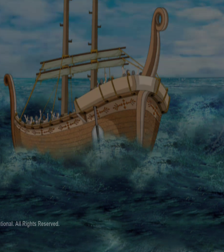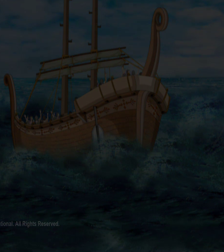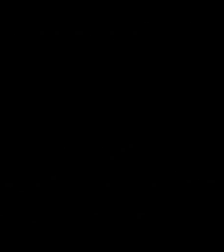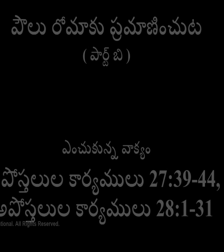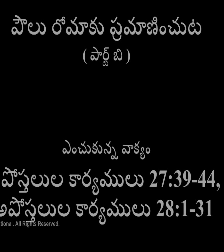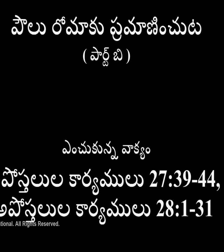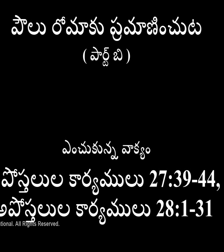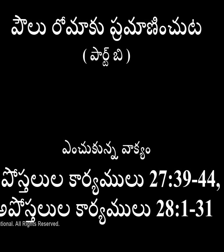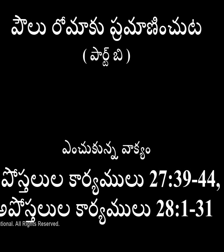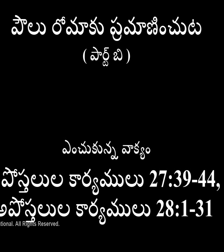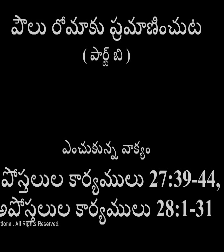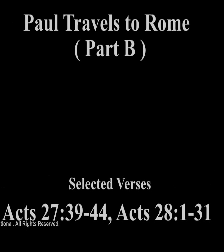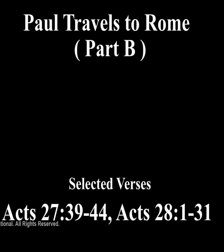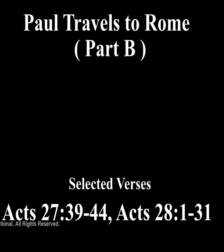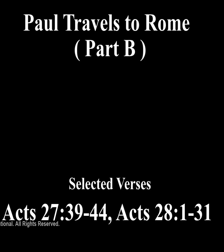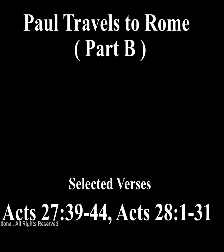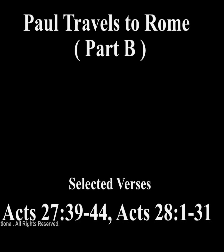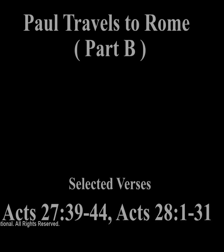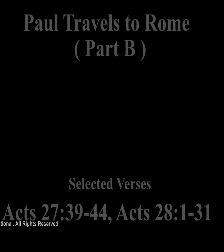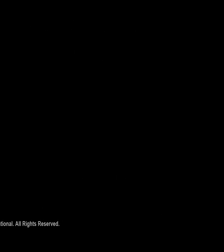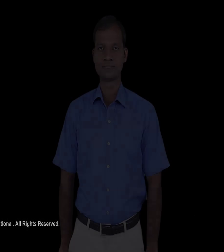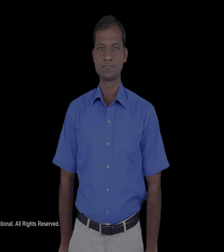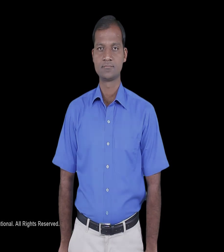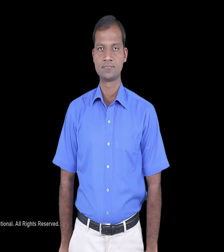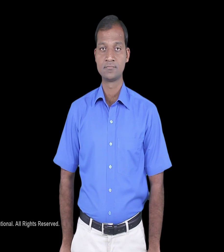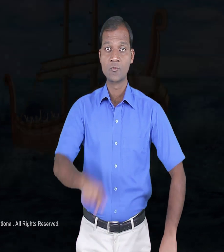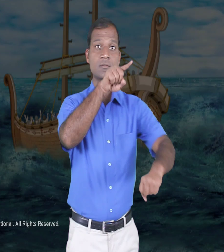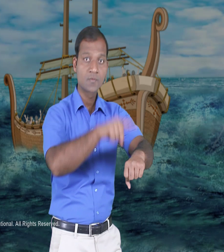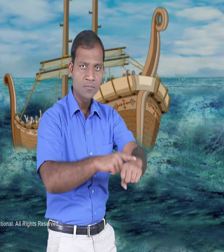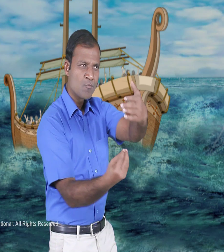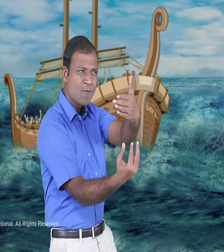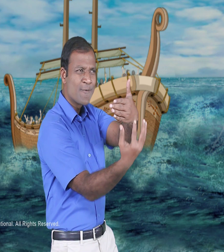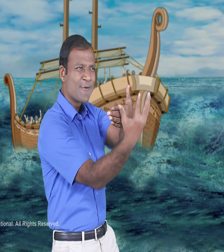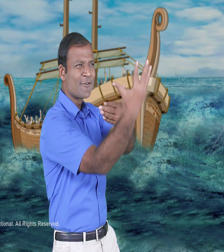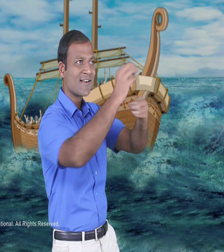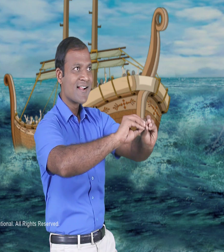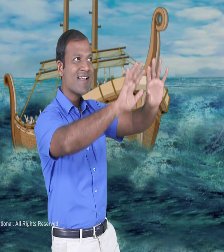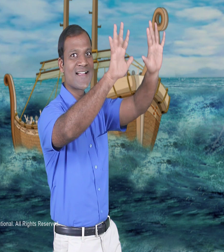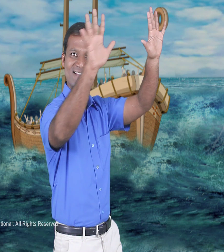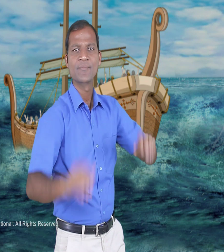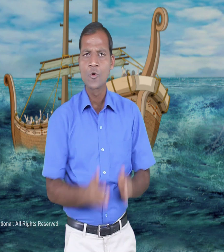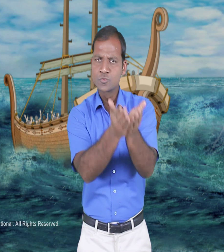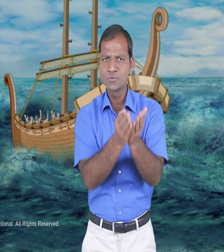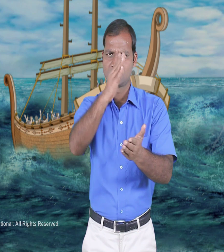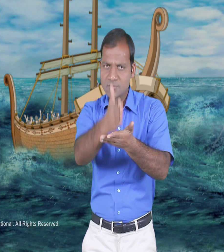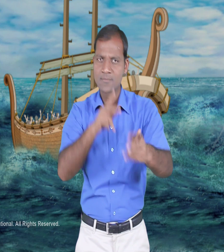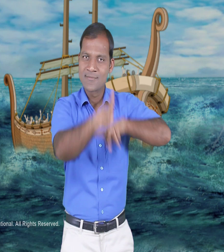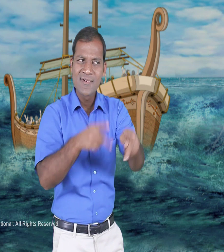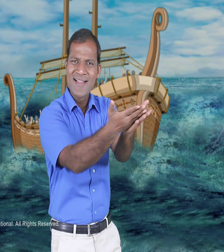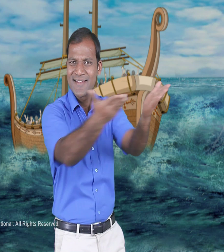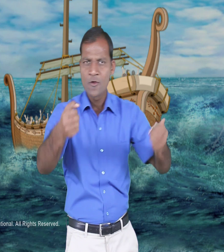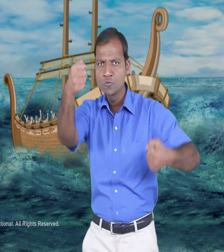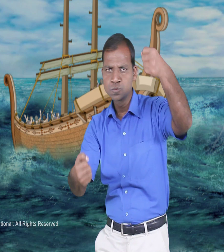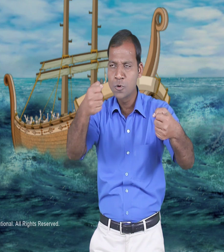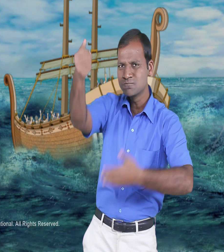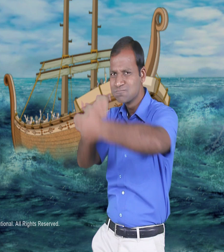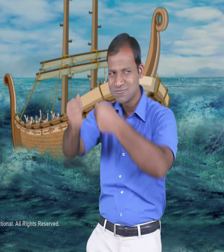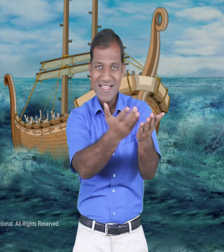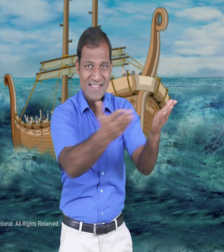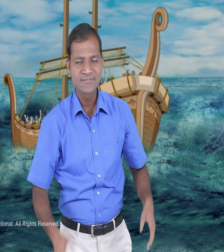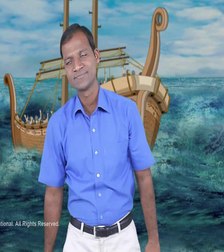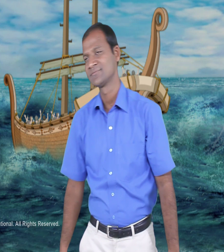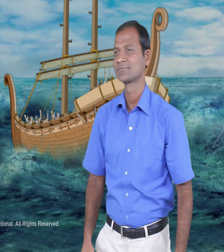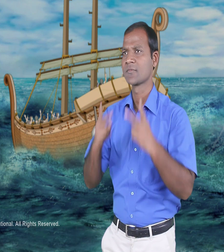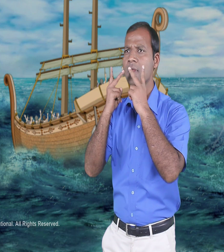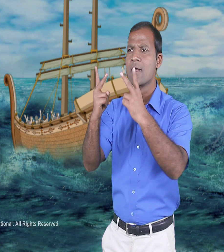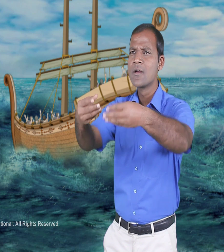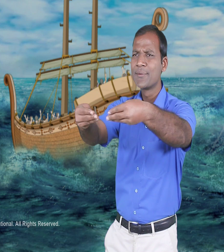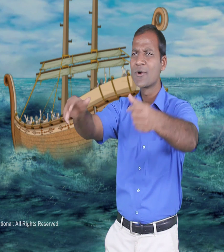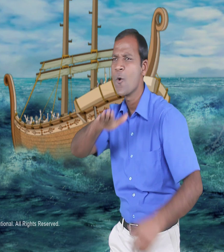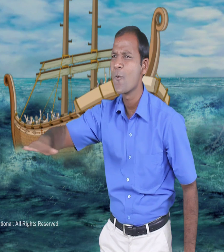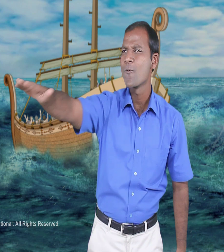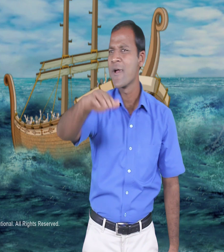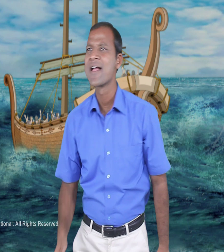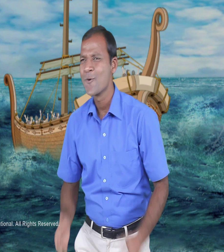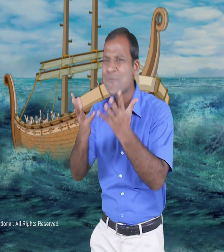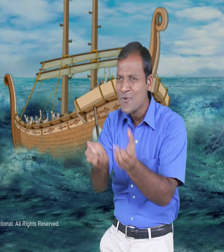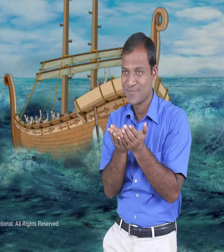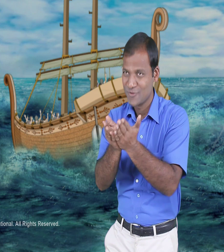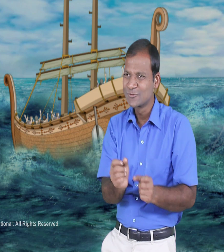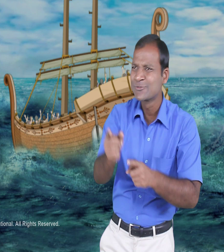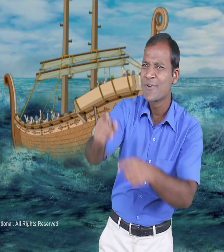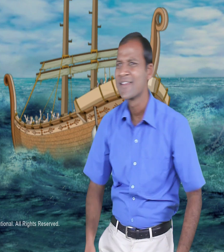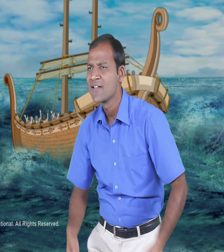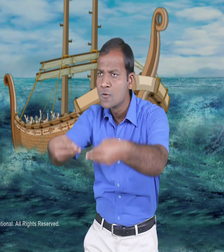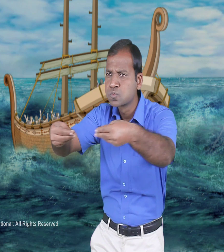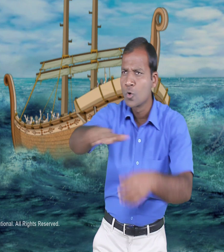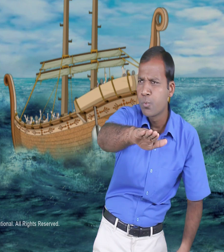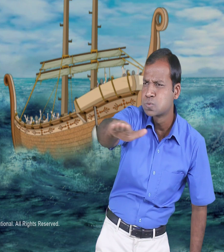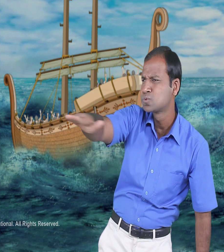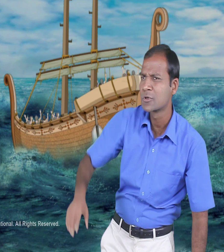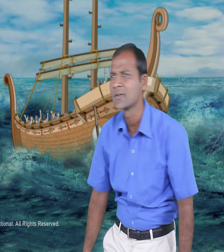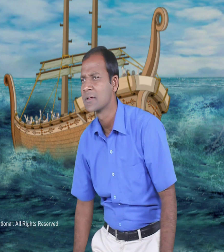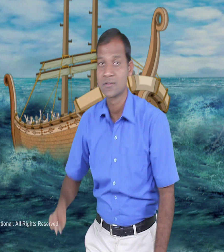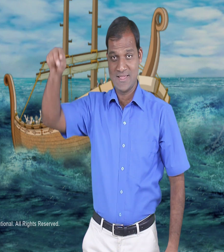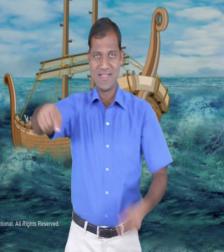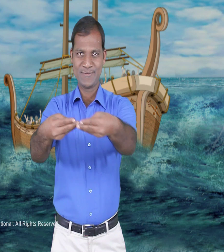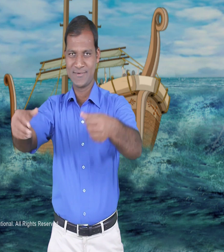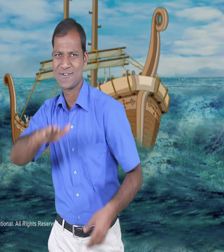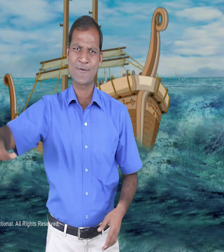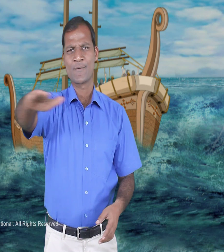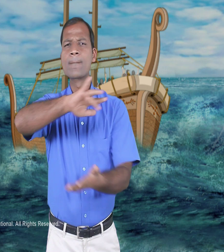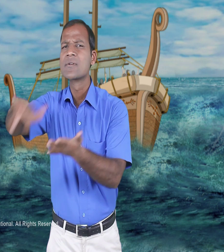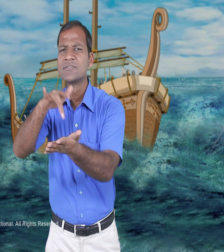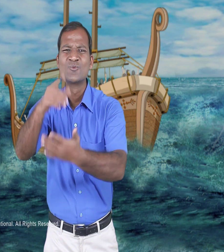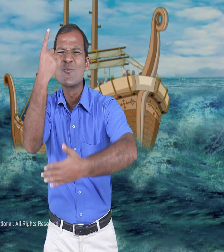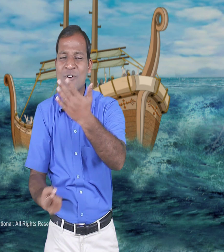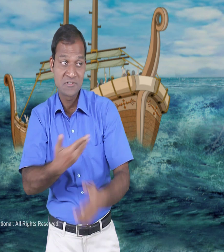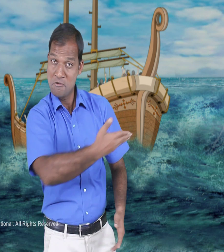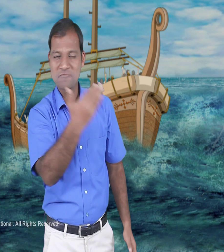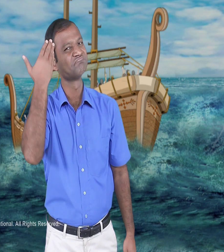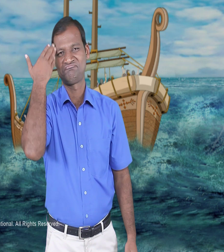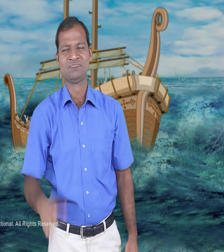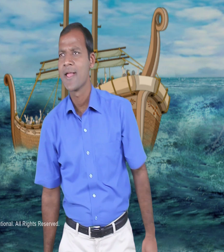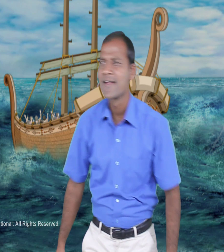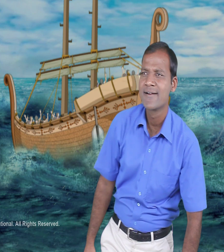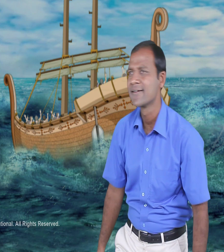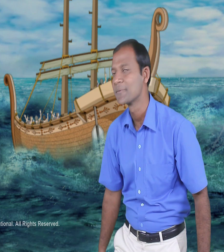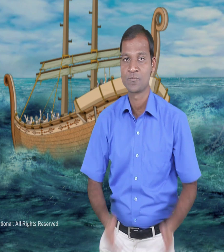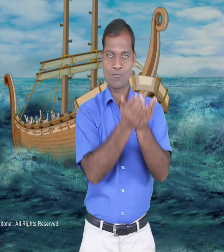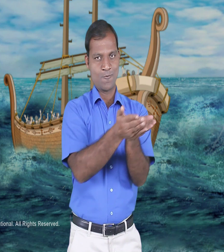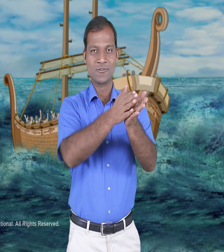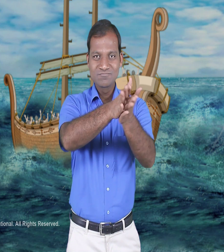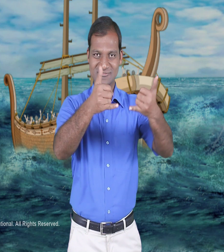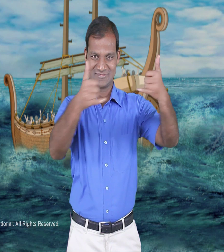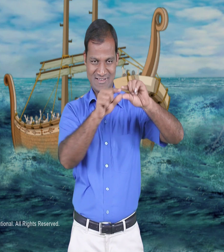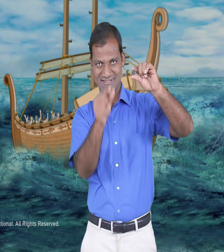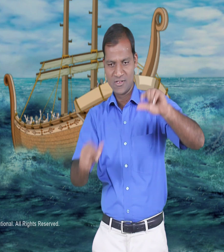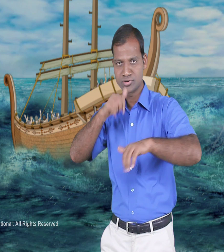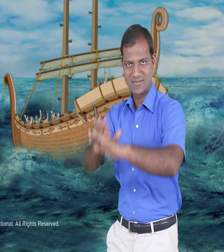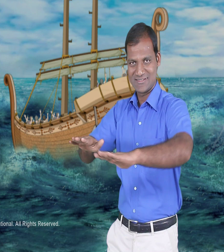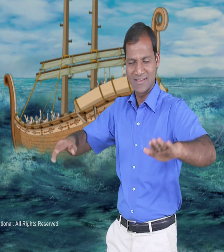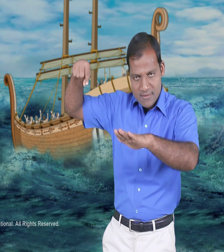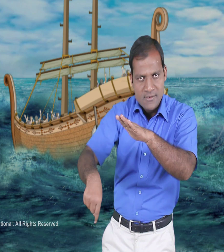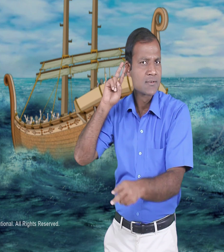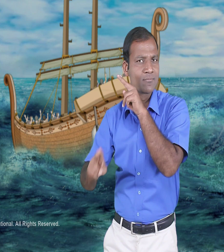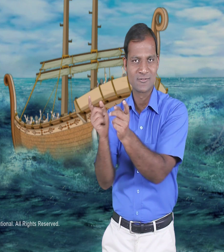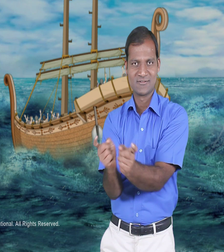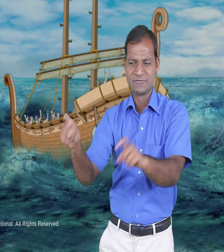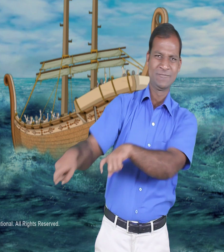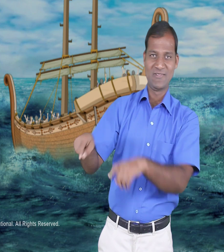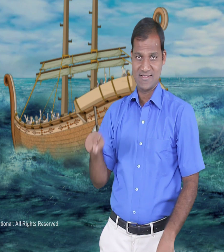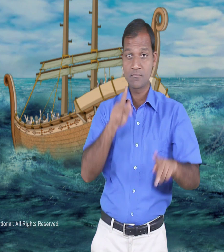When daylight came, they did not recognize the land, but they sighted a bay with a sandy beach, where they decided to run the ship aground if they could.